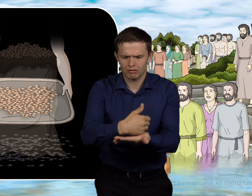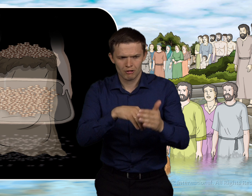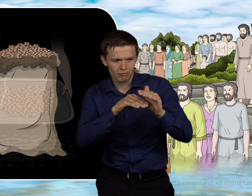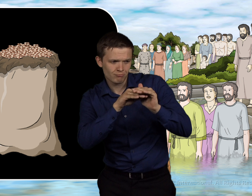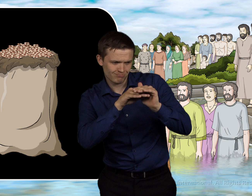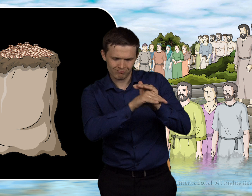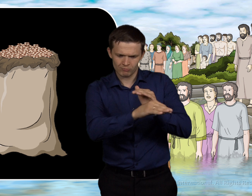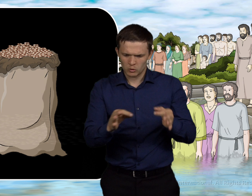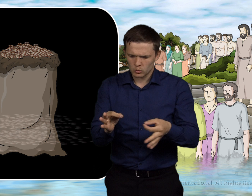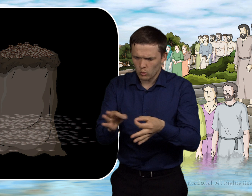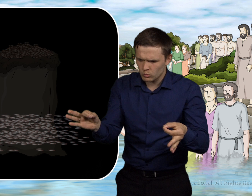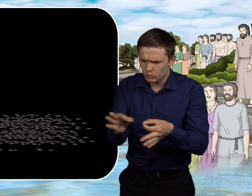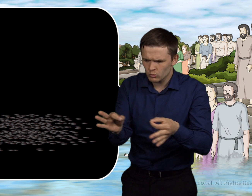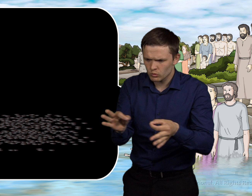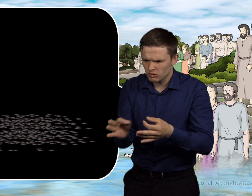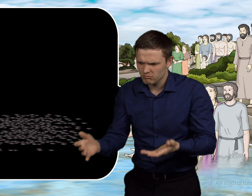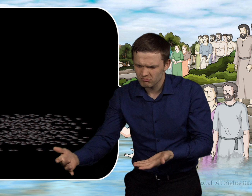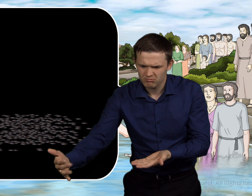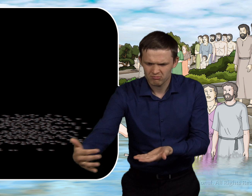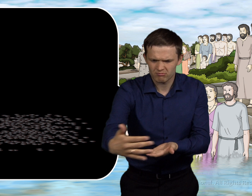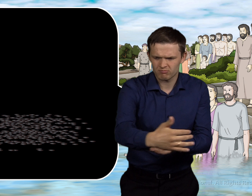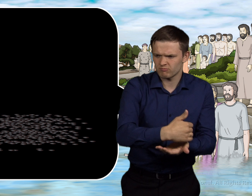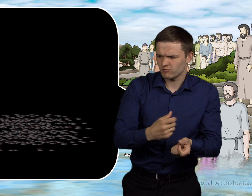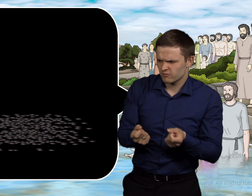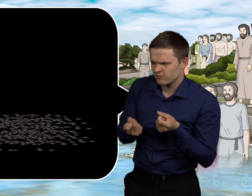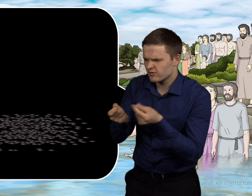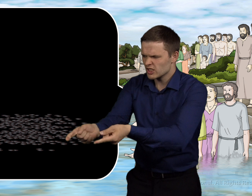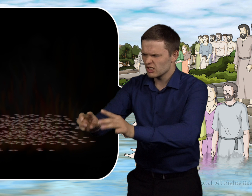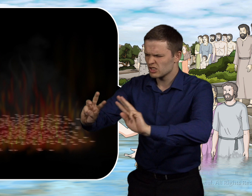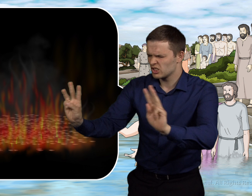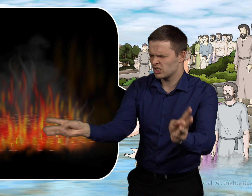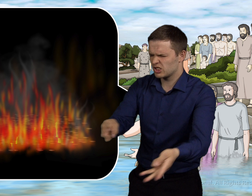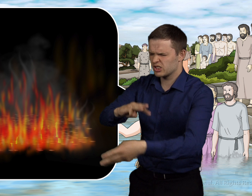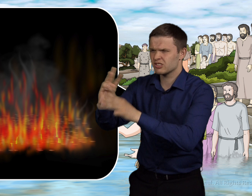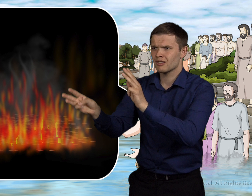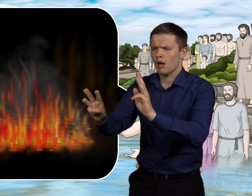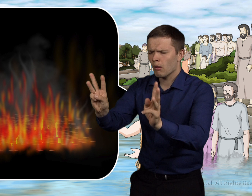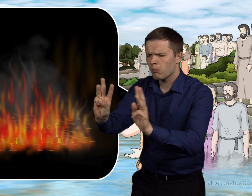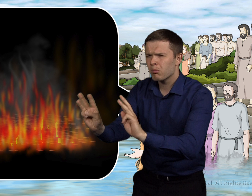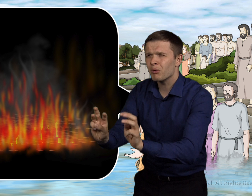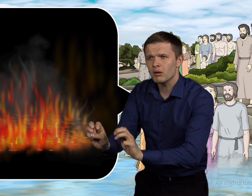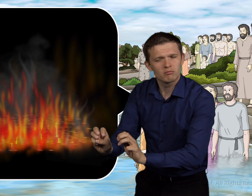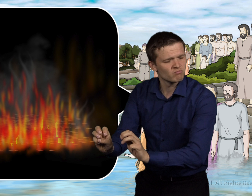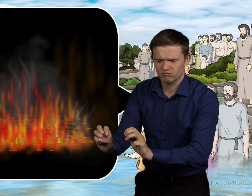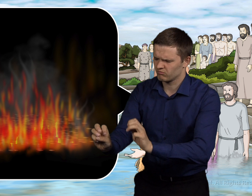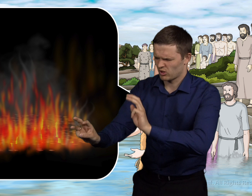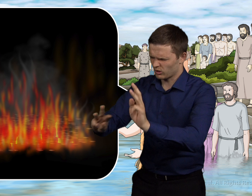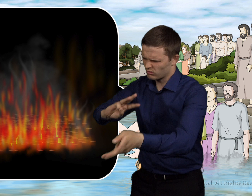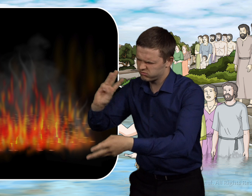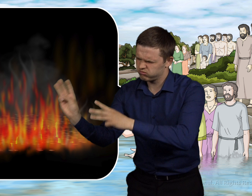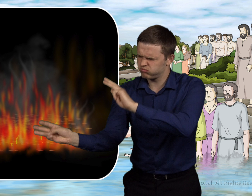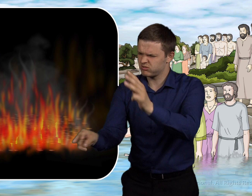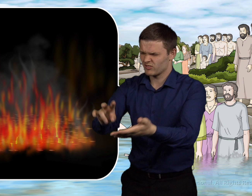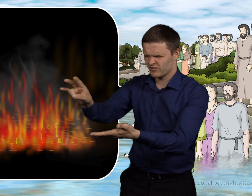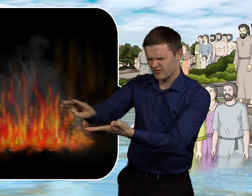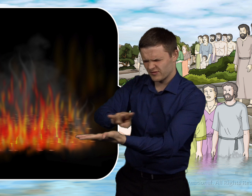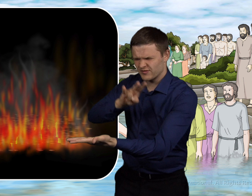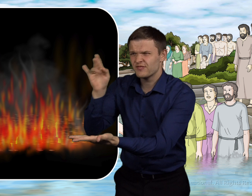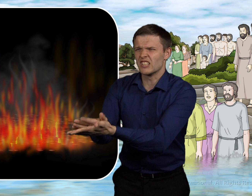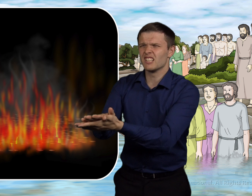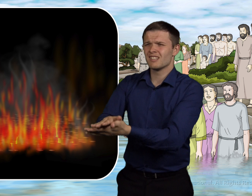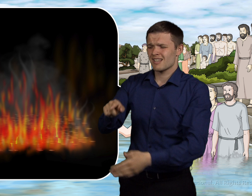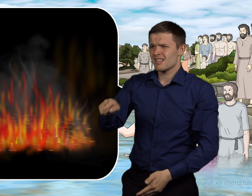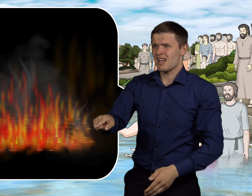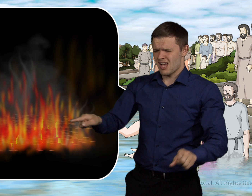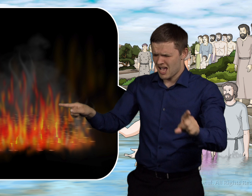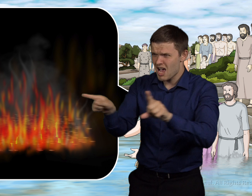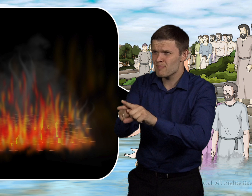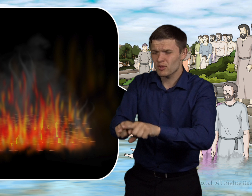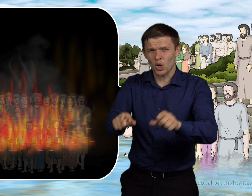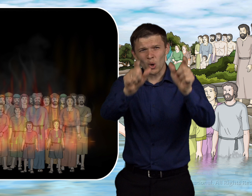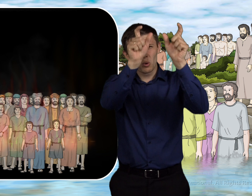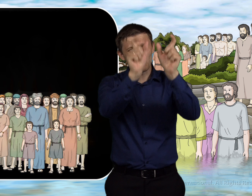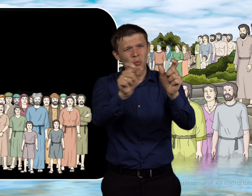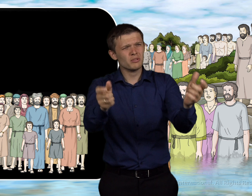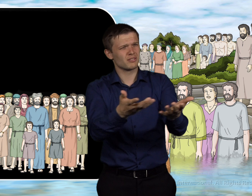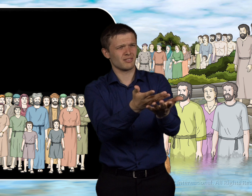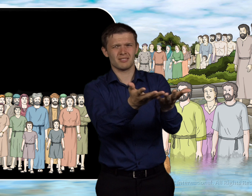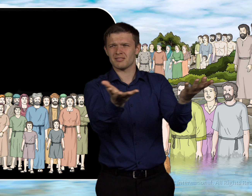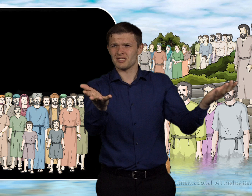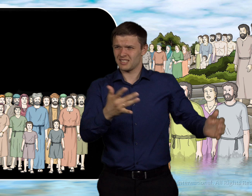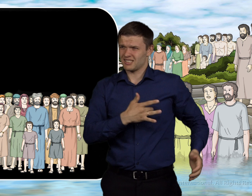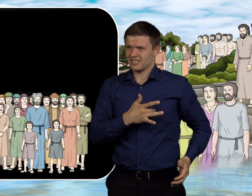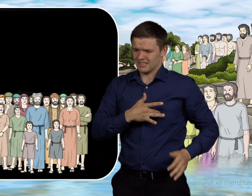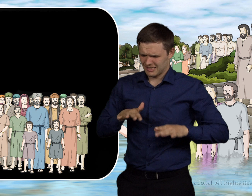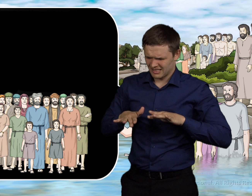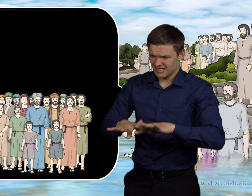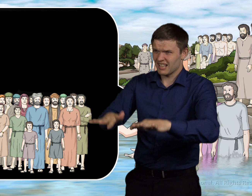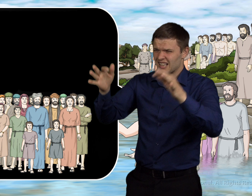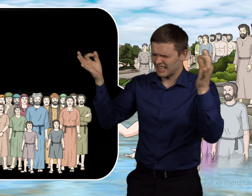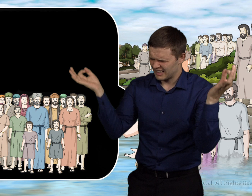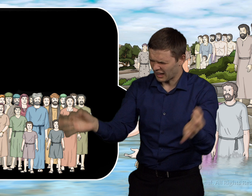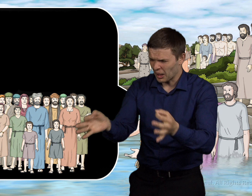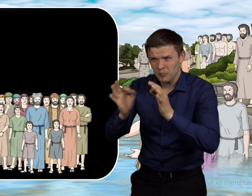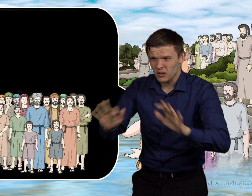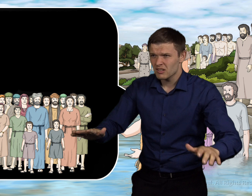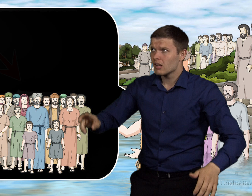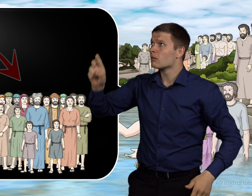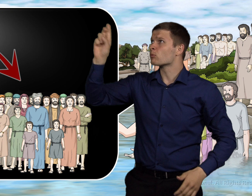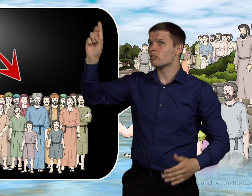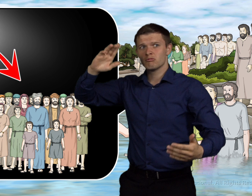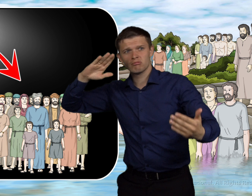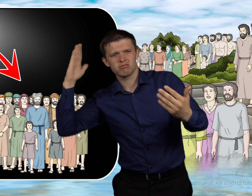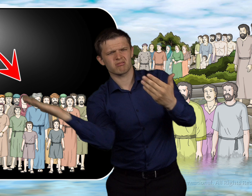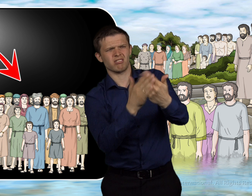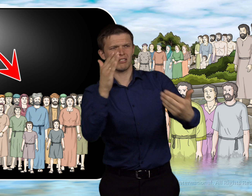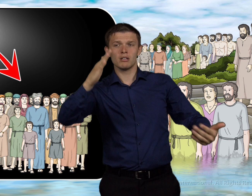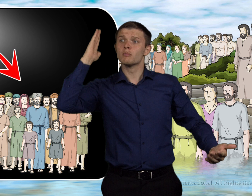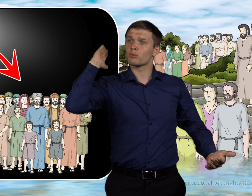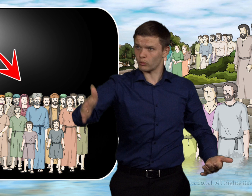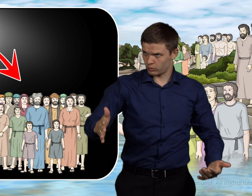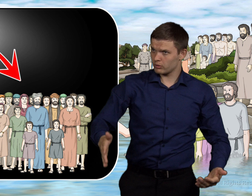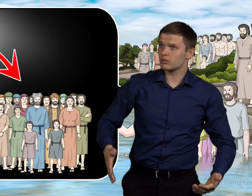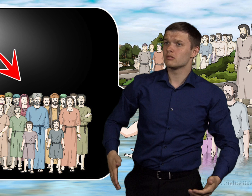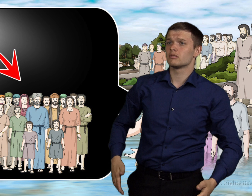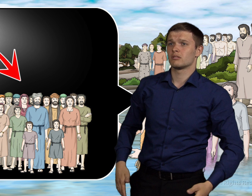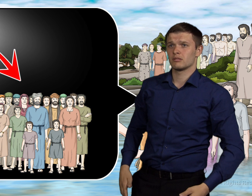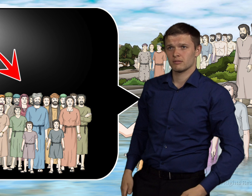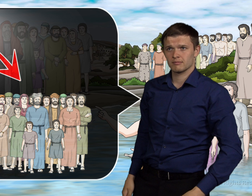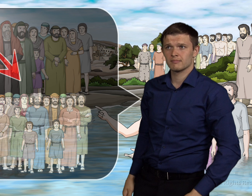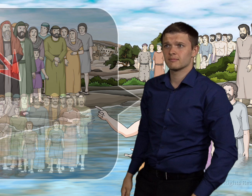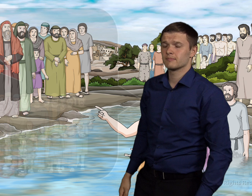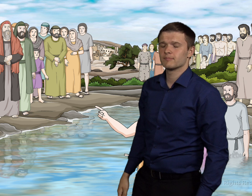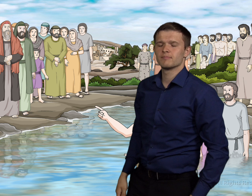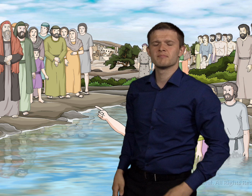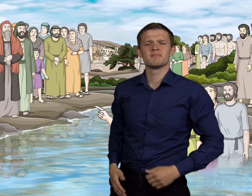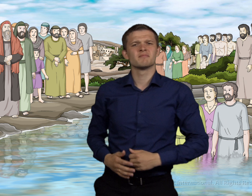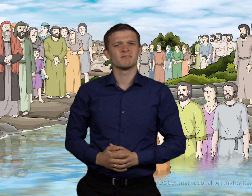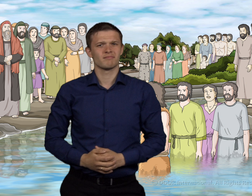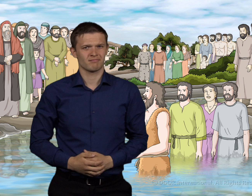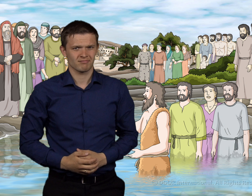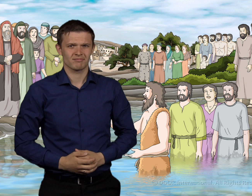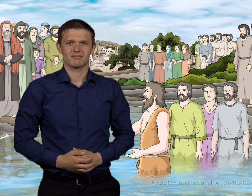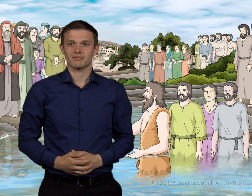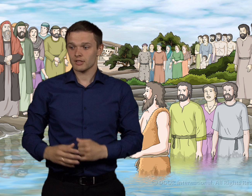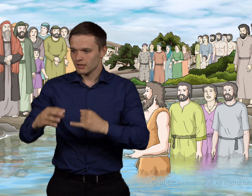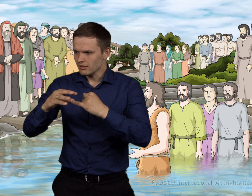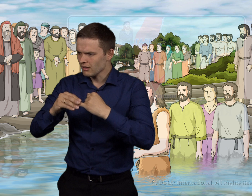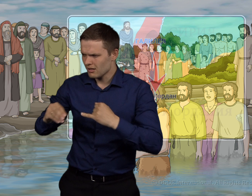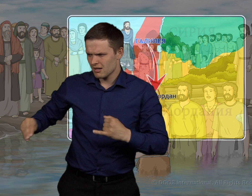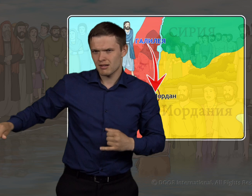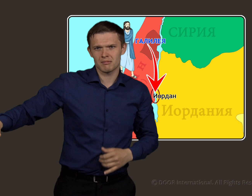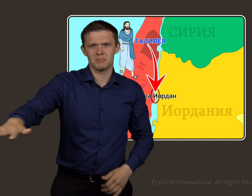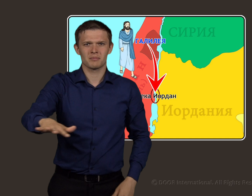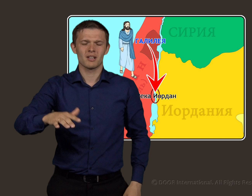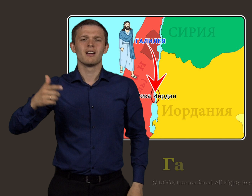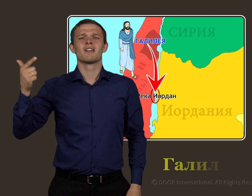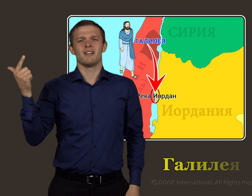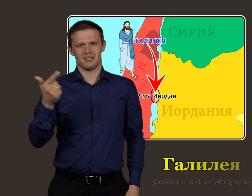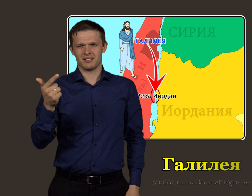but He will burn up the chaff with unquenchable fire.”